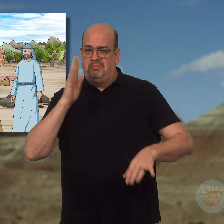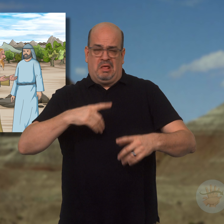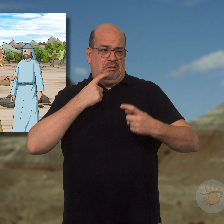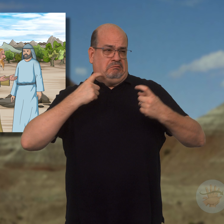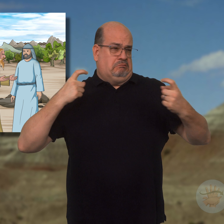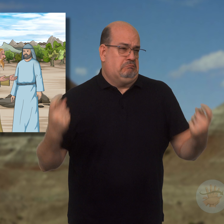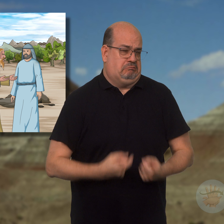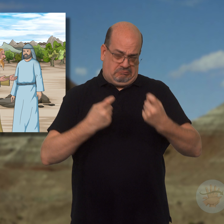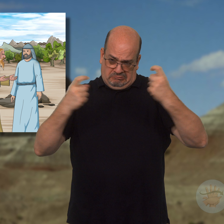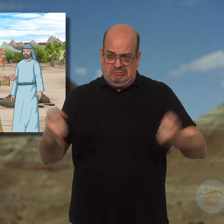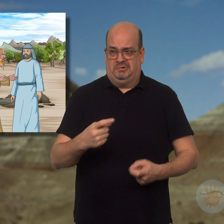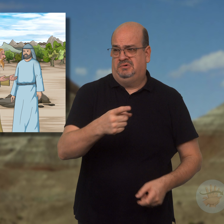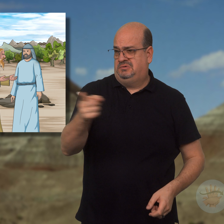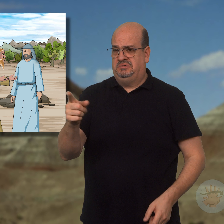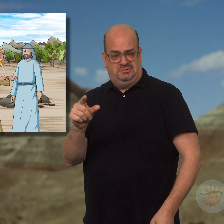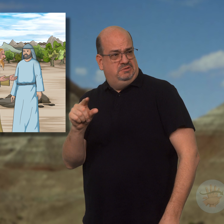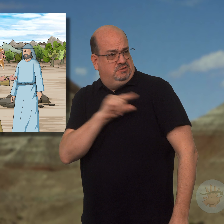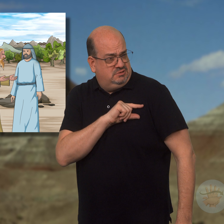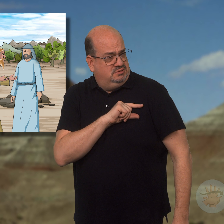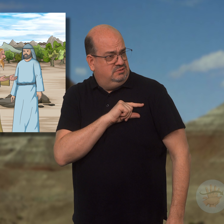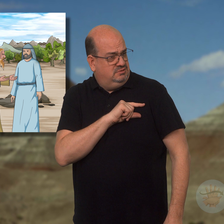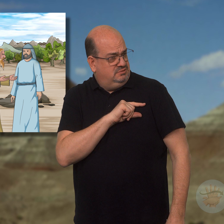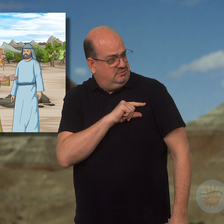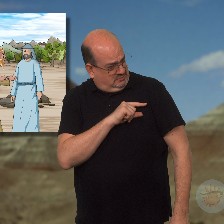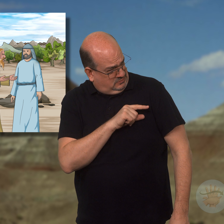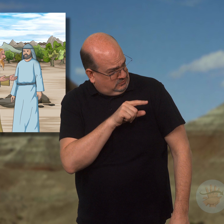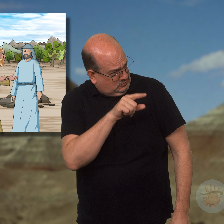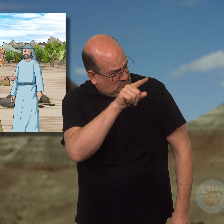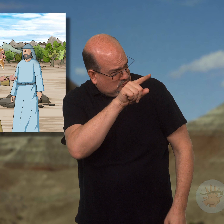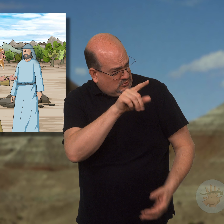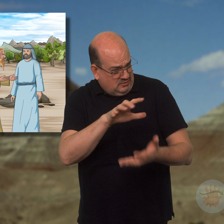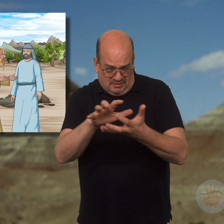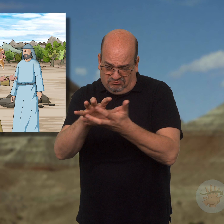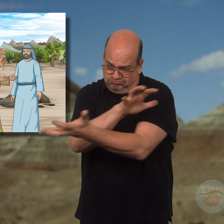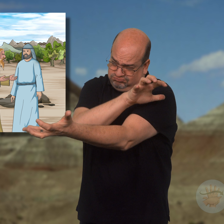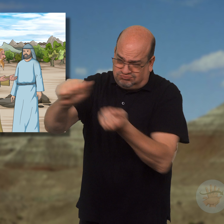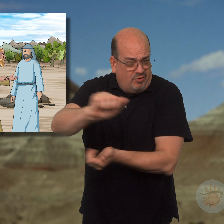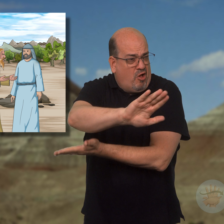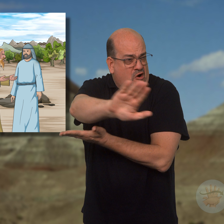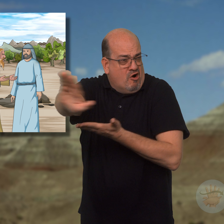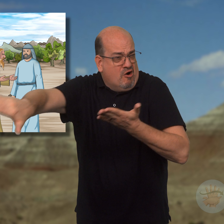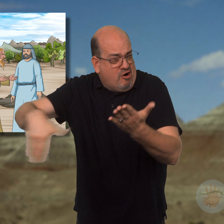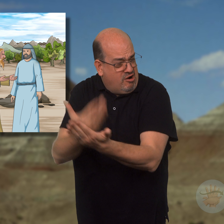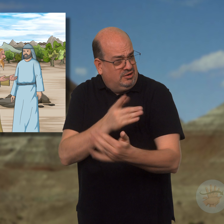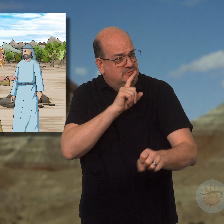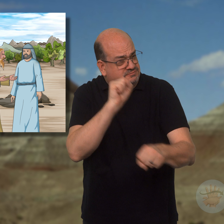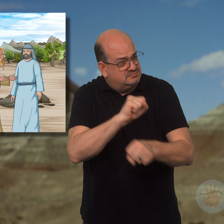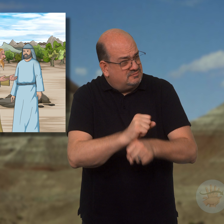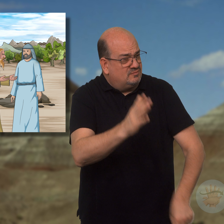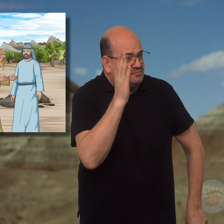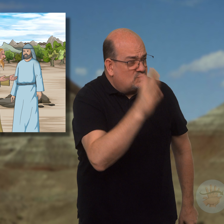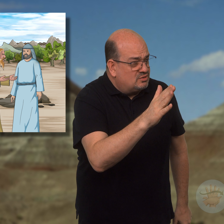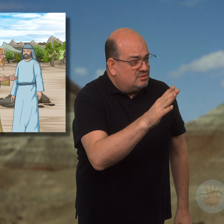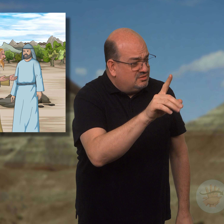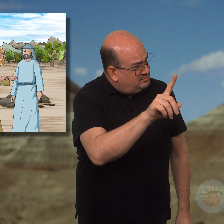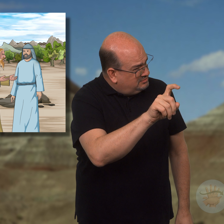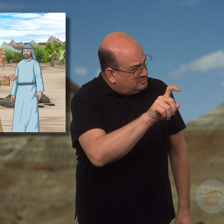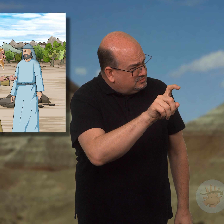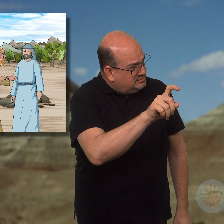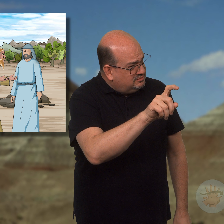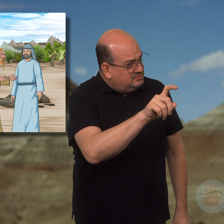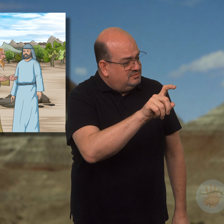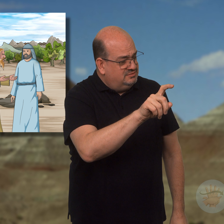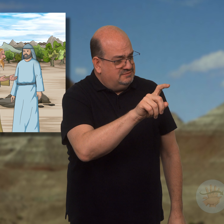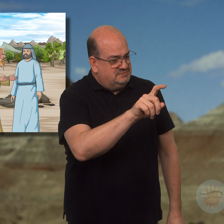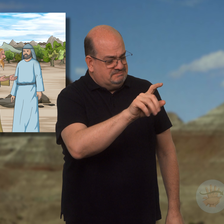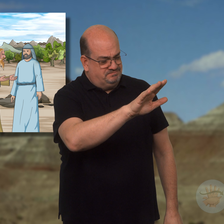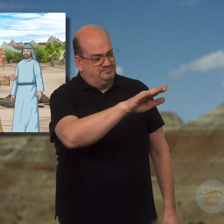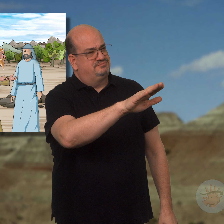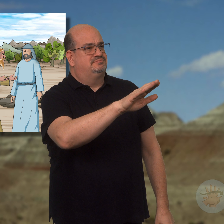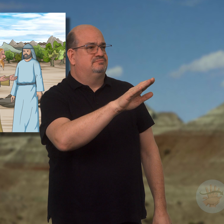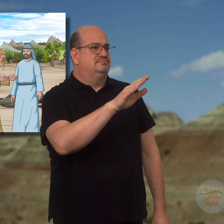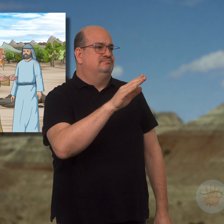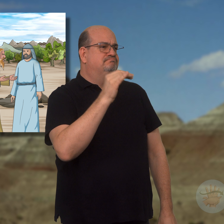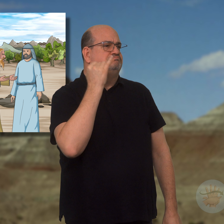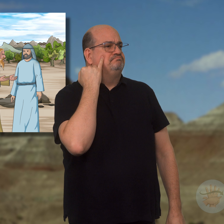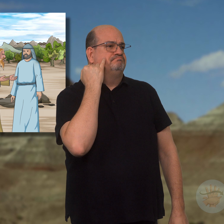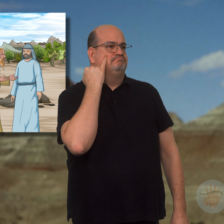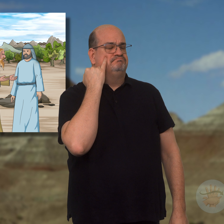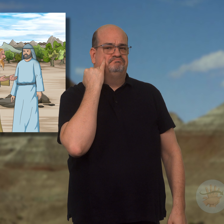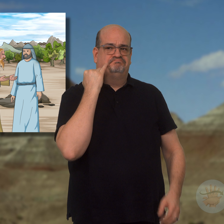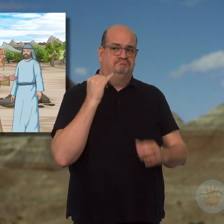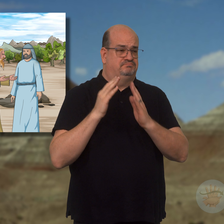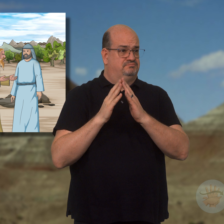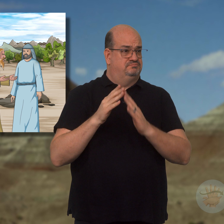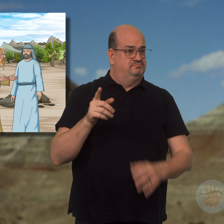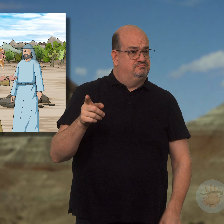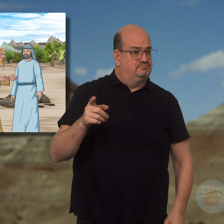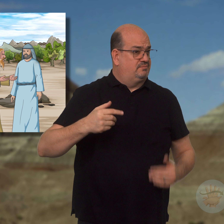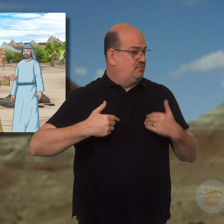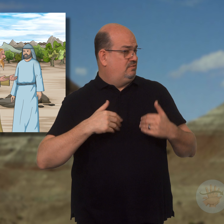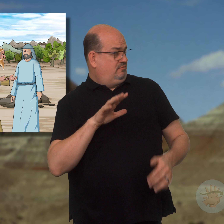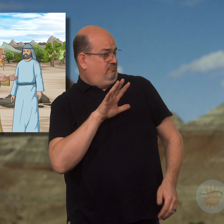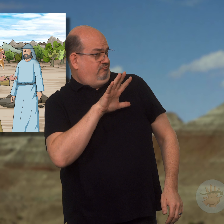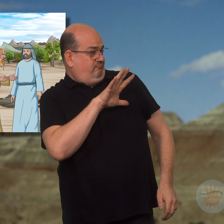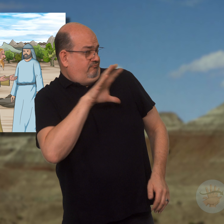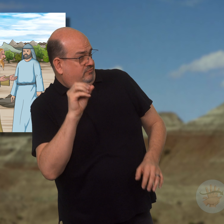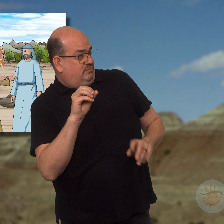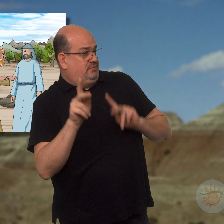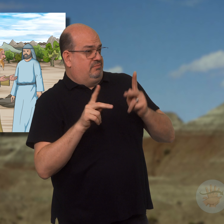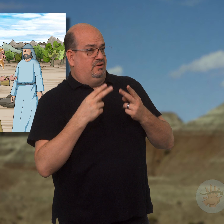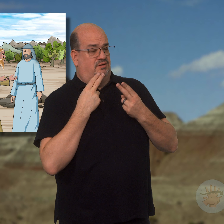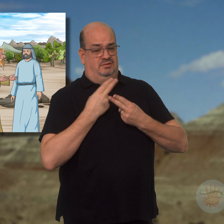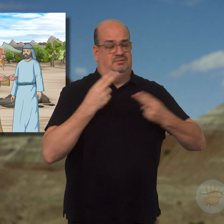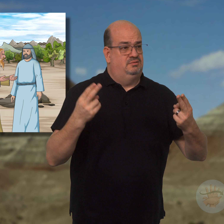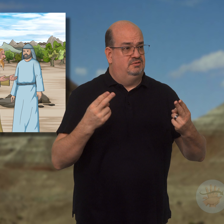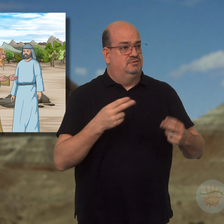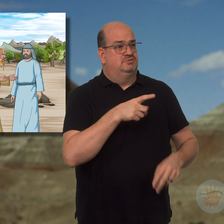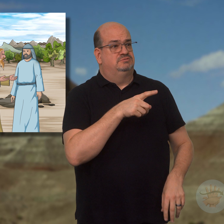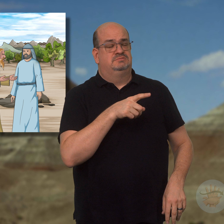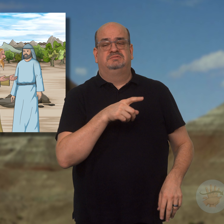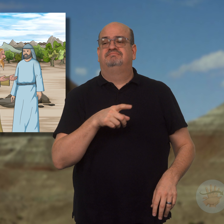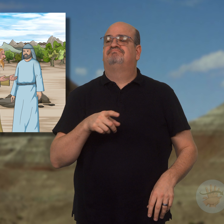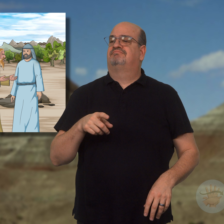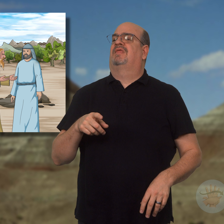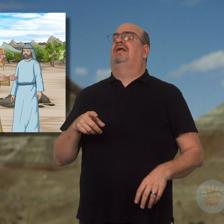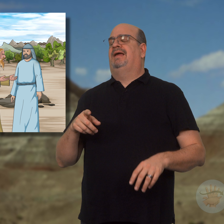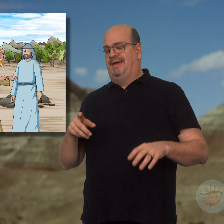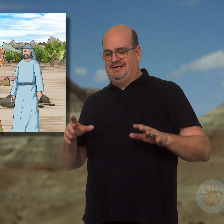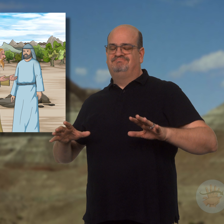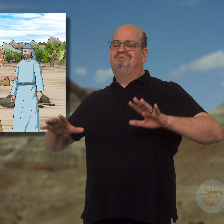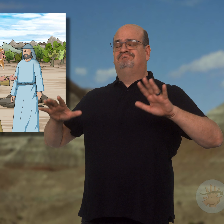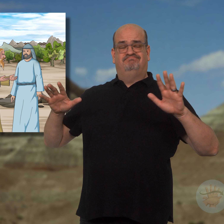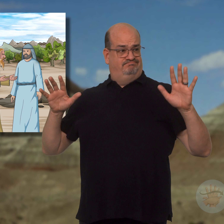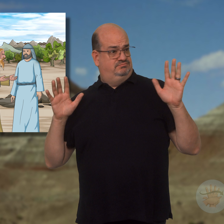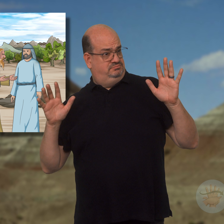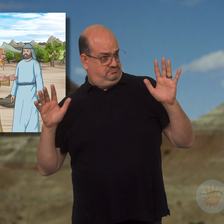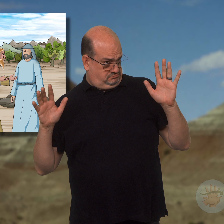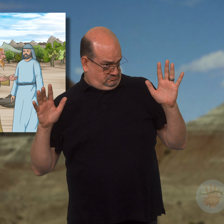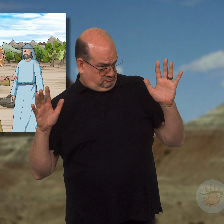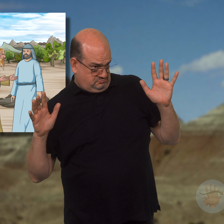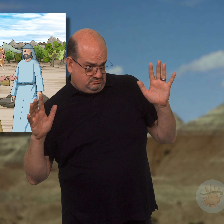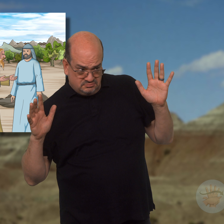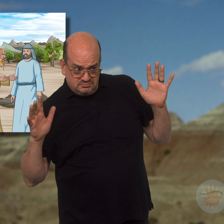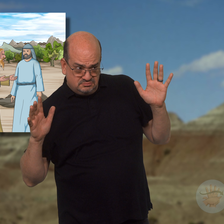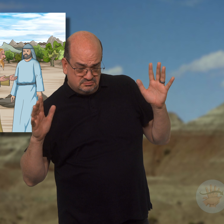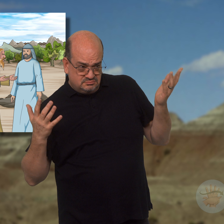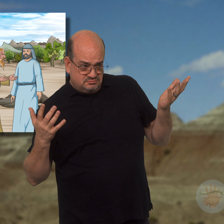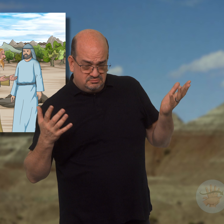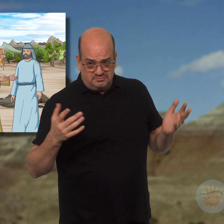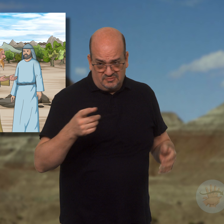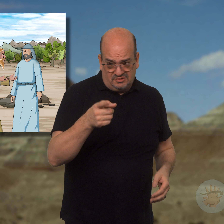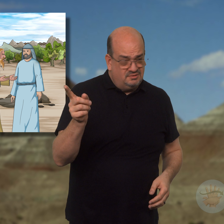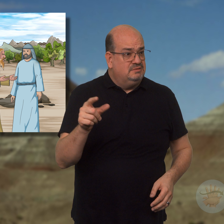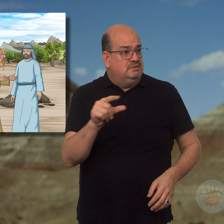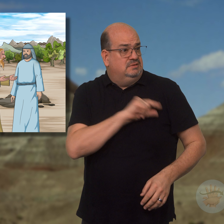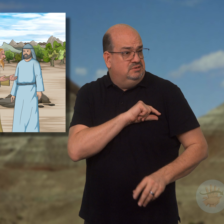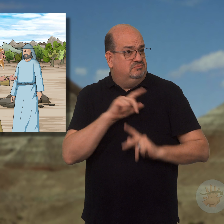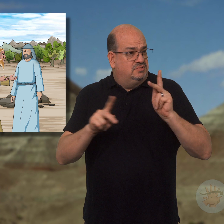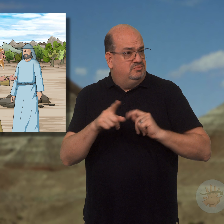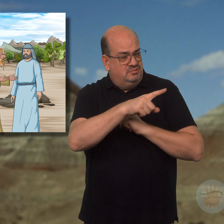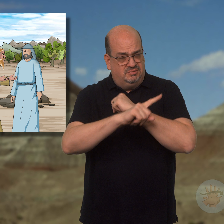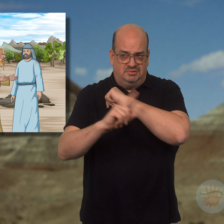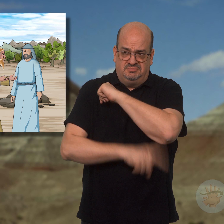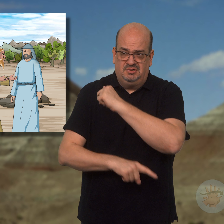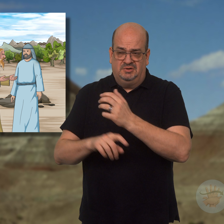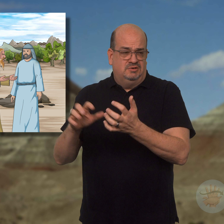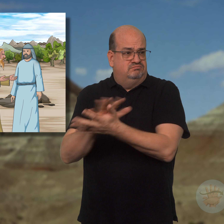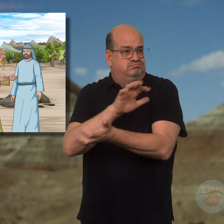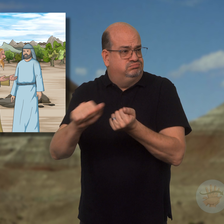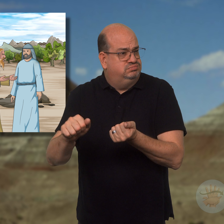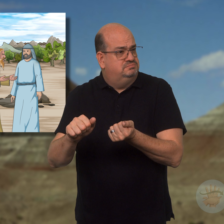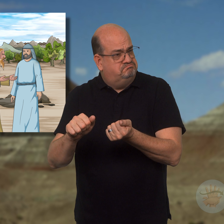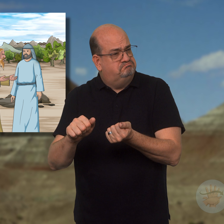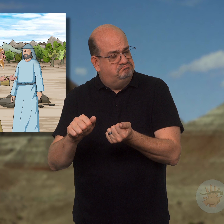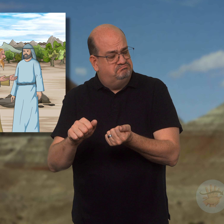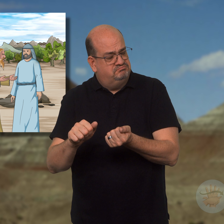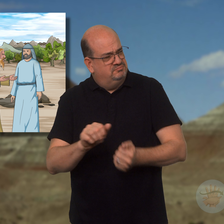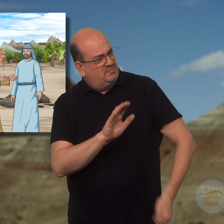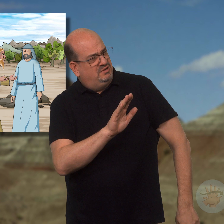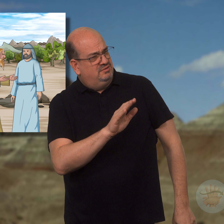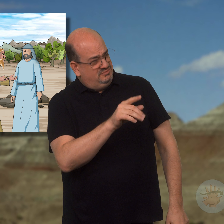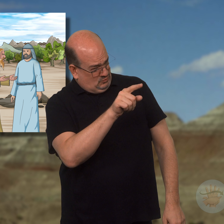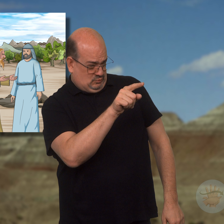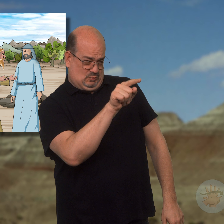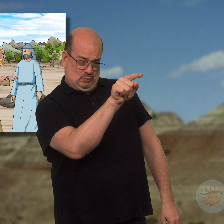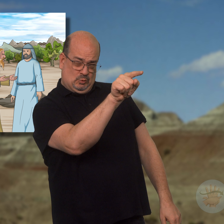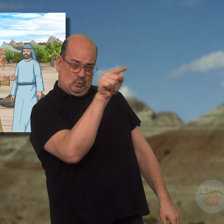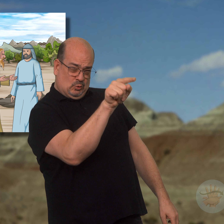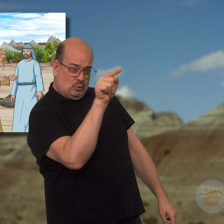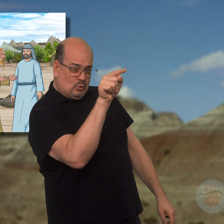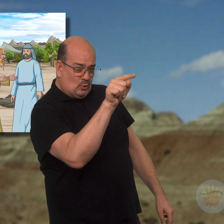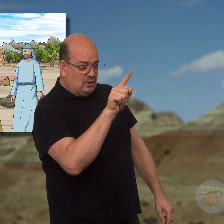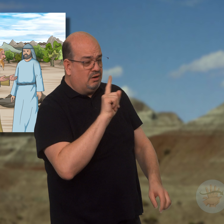Will You really sweep it away and not spare the place for the sake of the fifty righteous ones who are there?